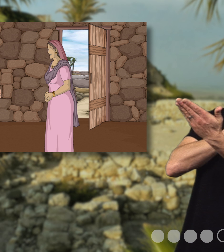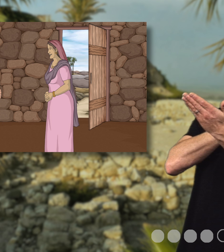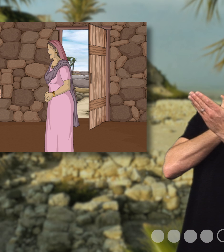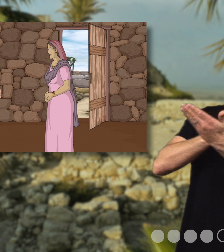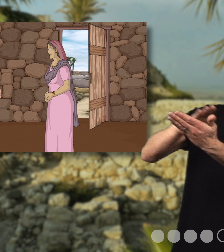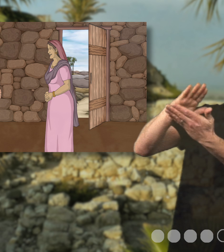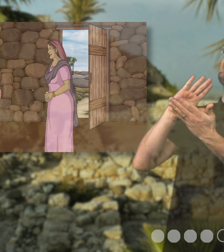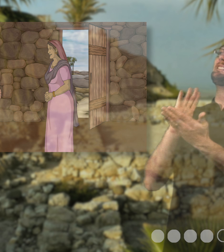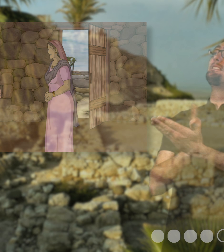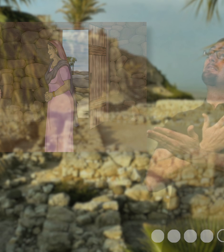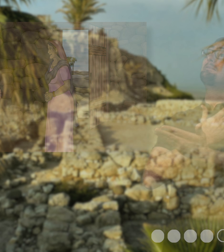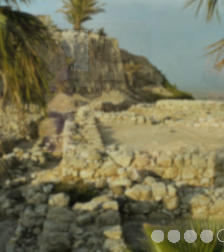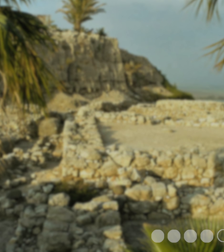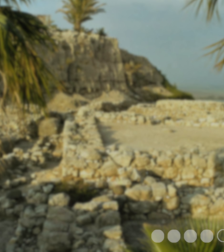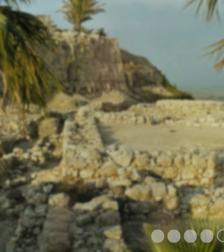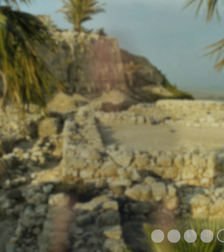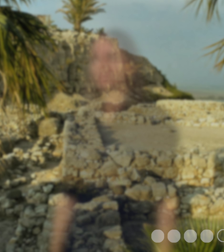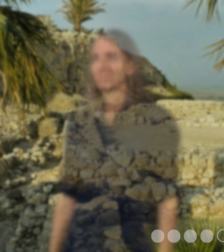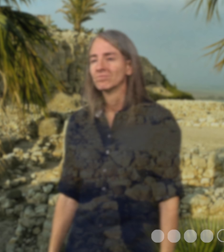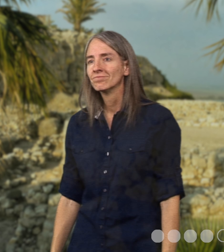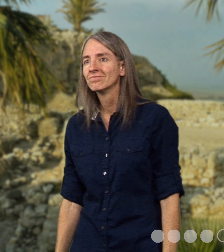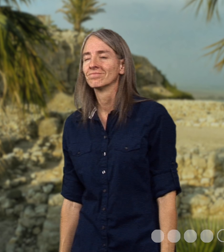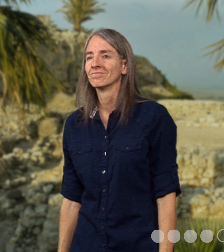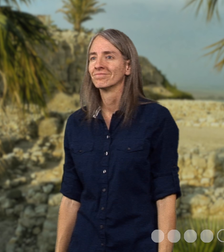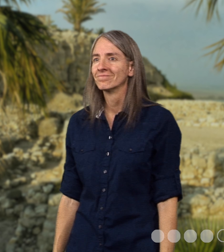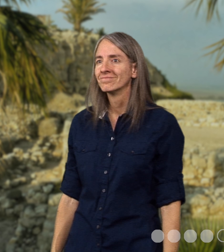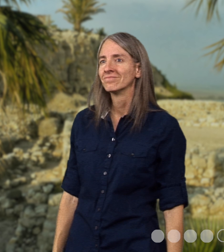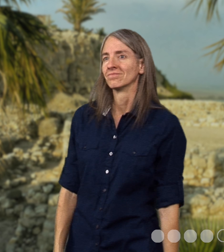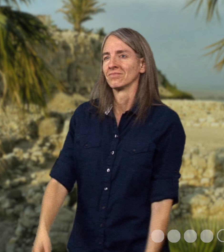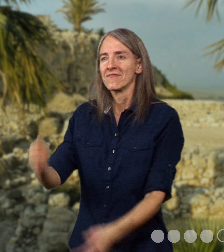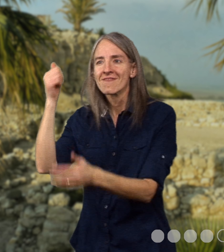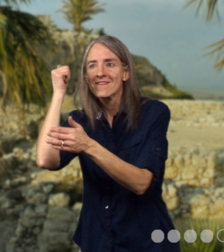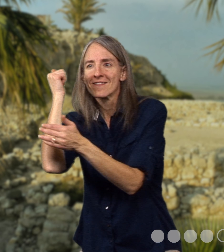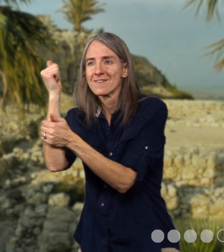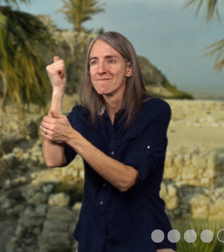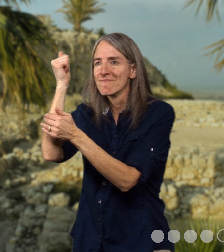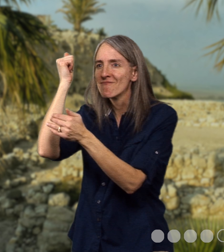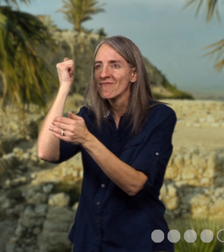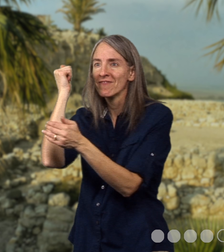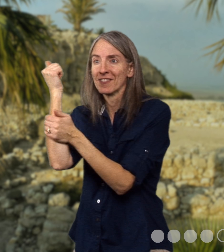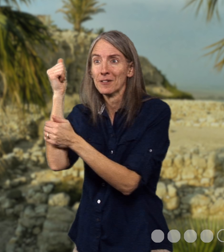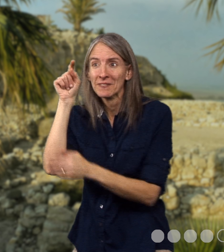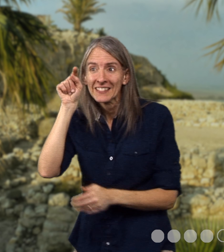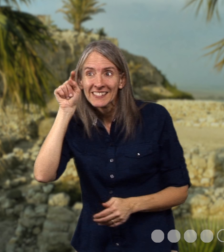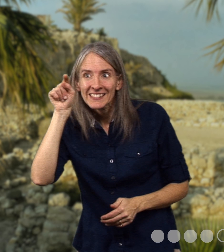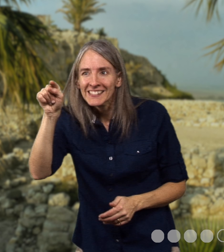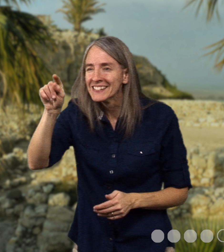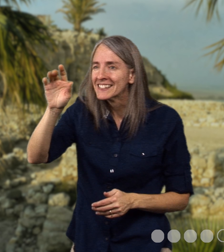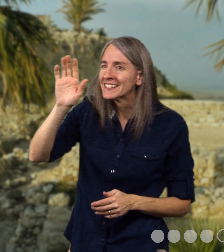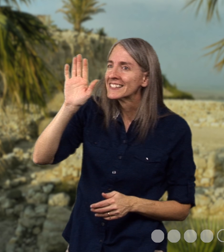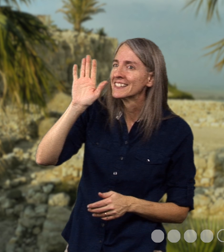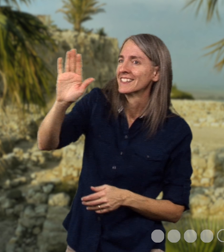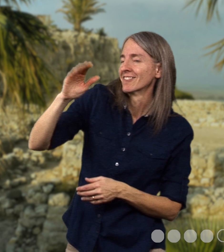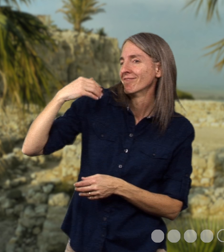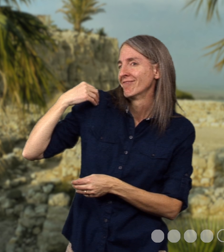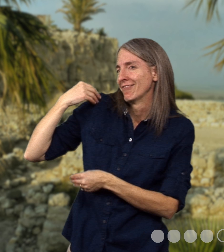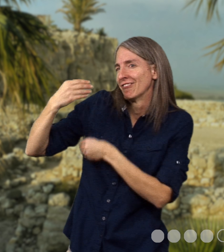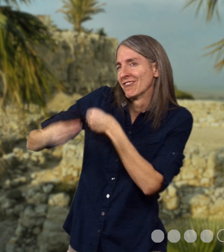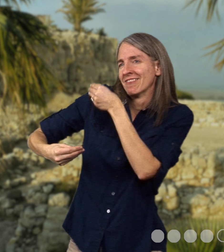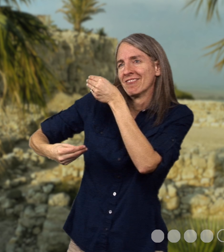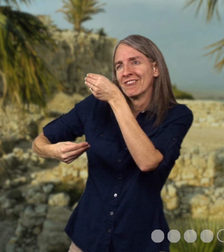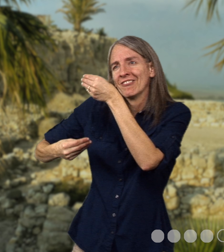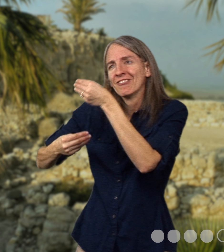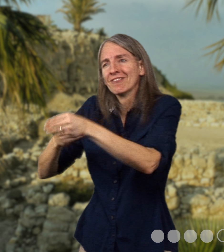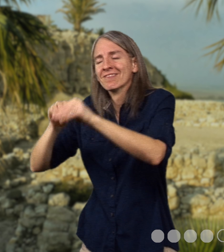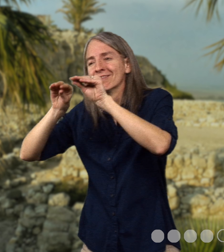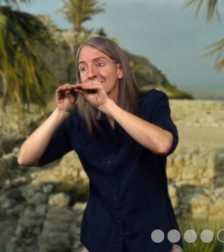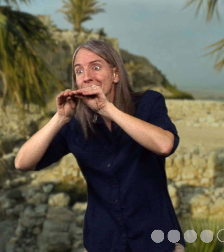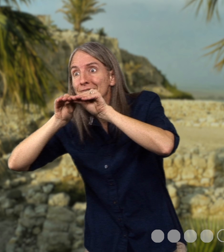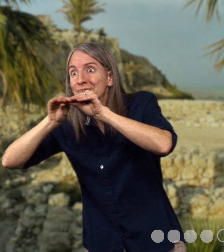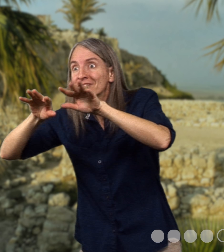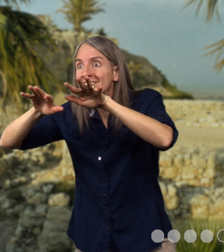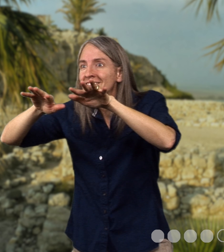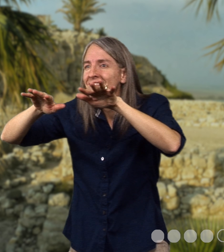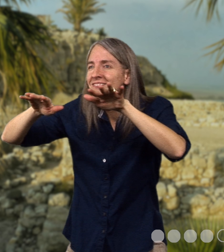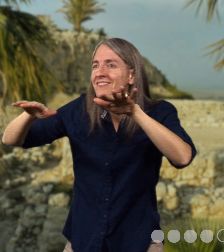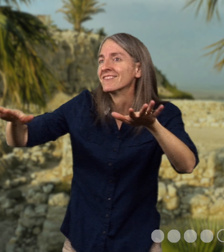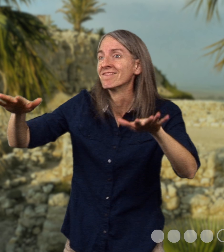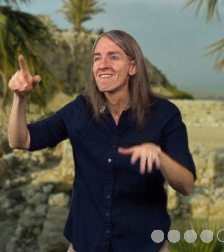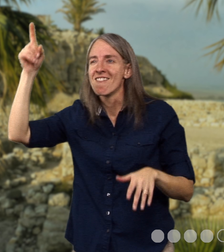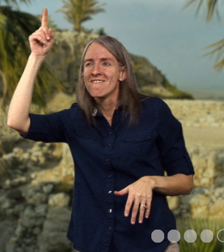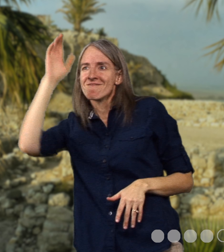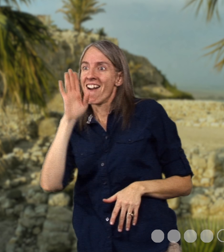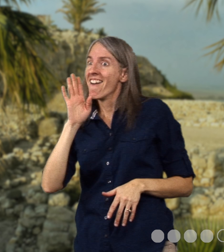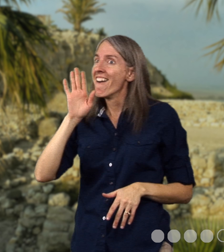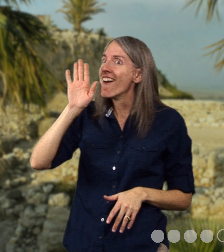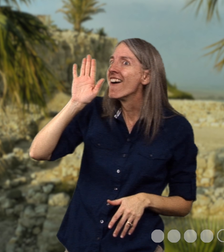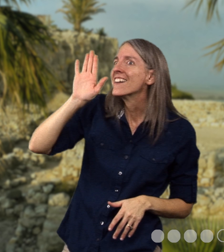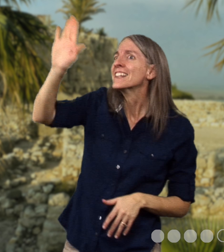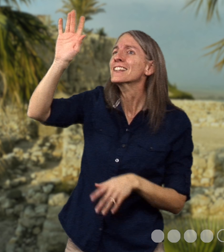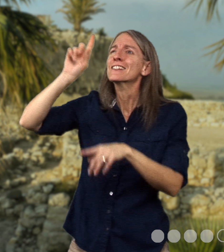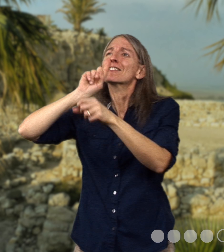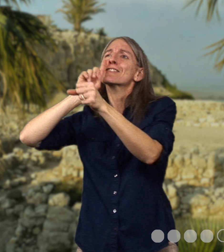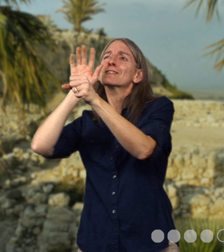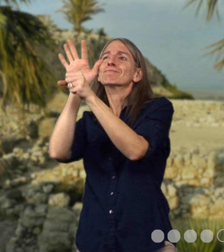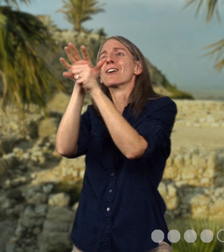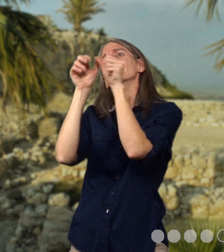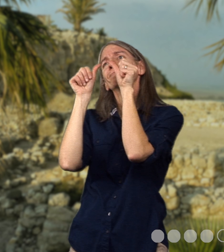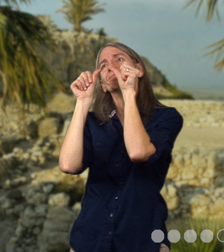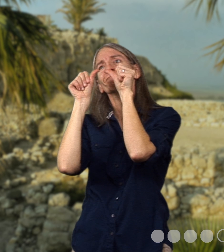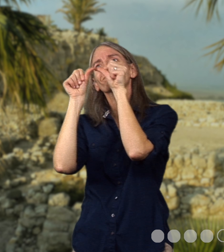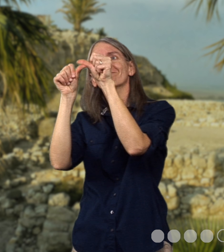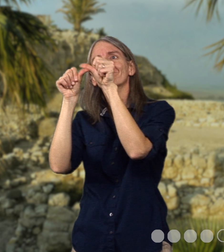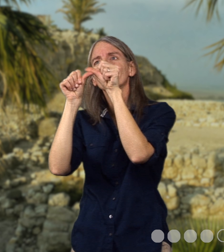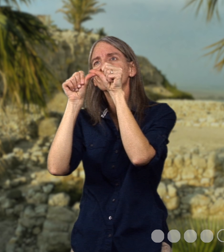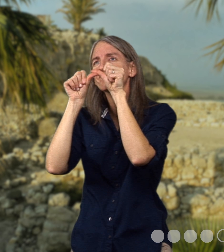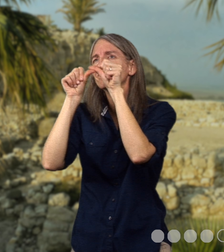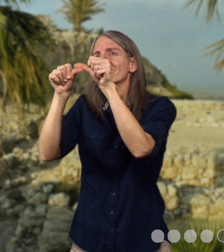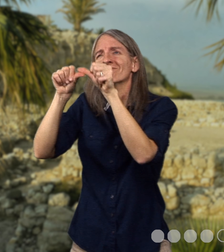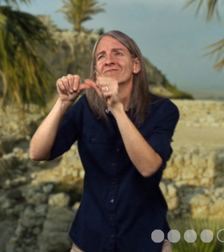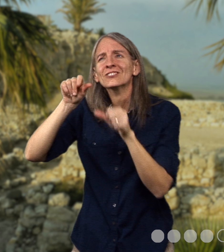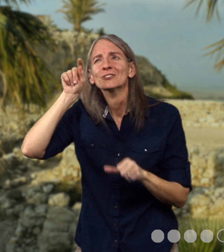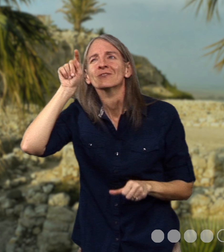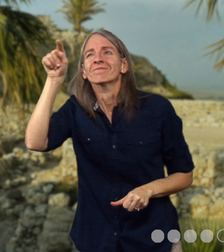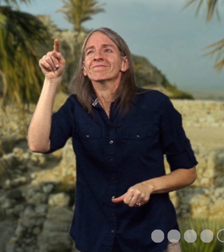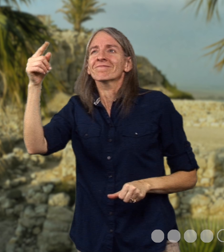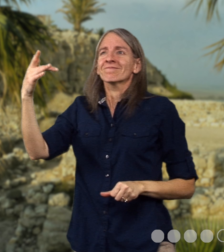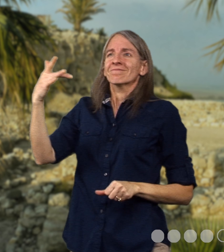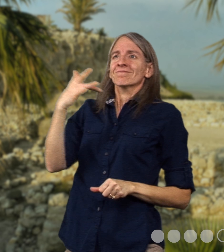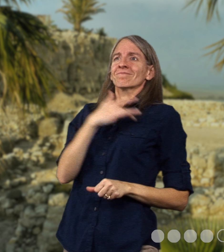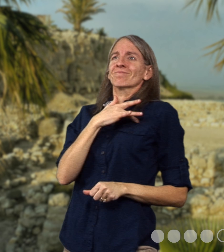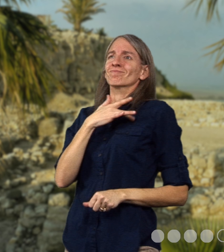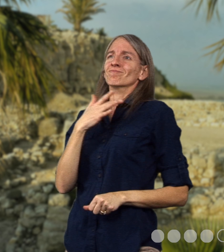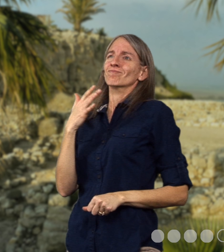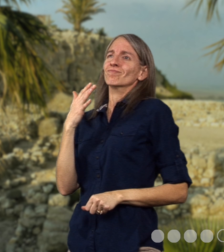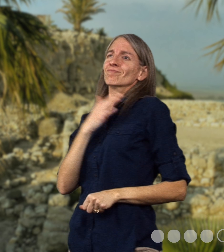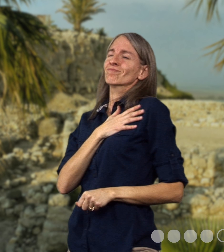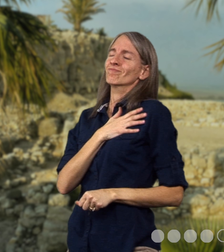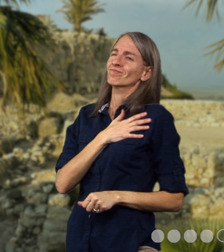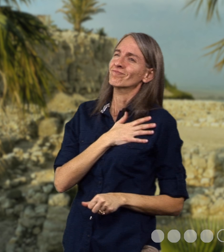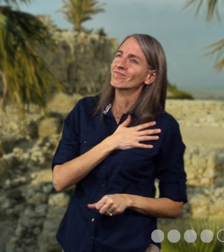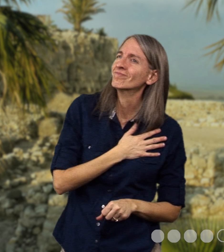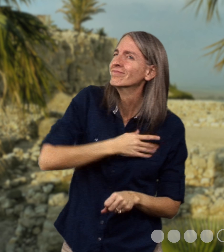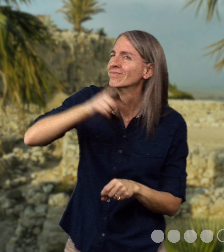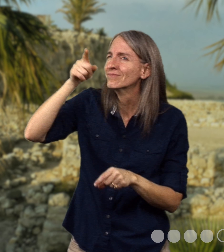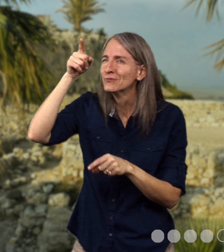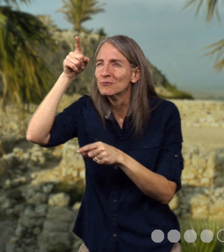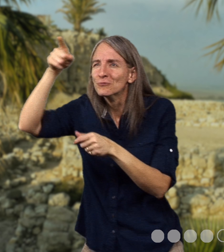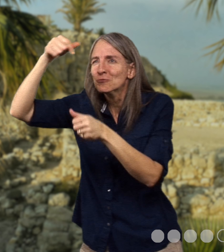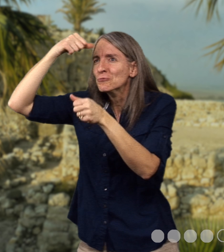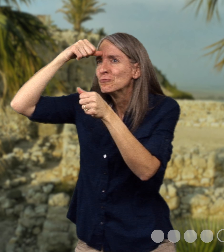Then Mary said: “My soul magnifies the Lord, and my spirit rejoices in God my Savior!